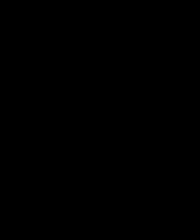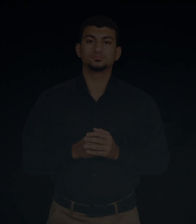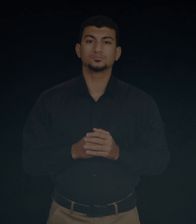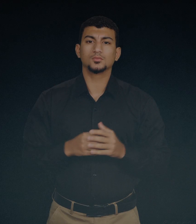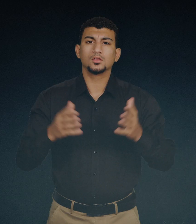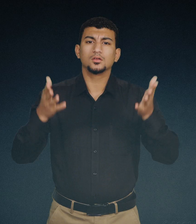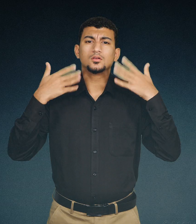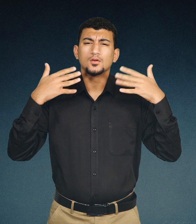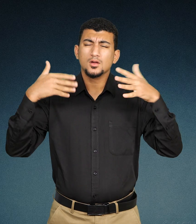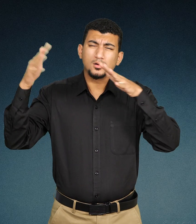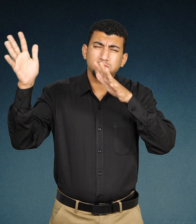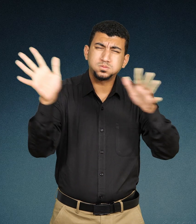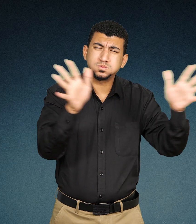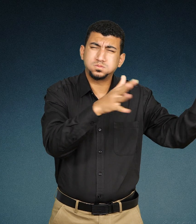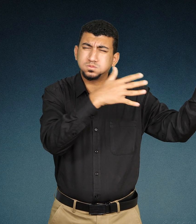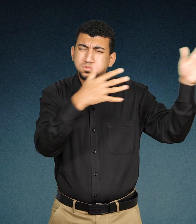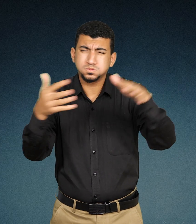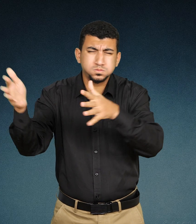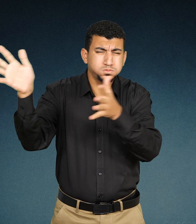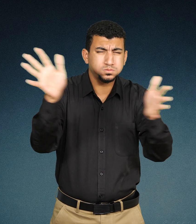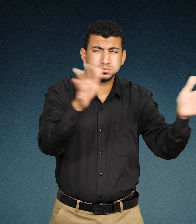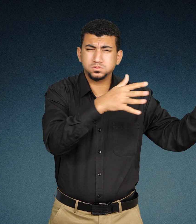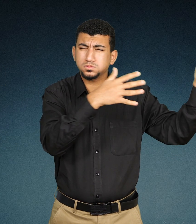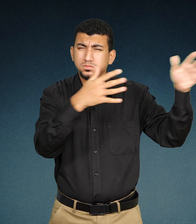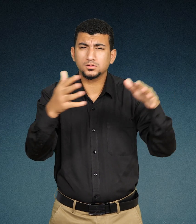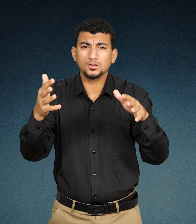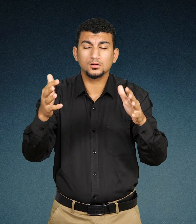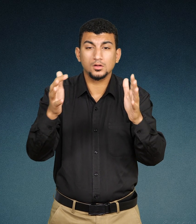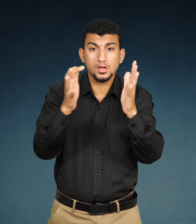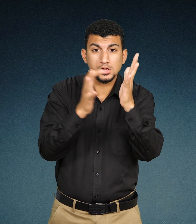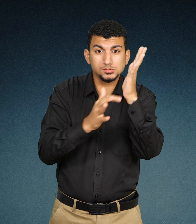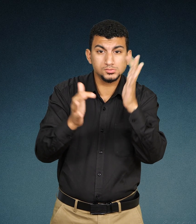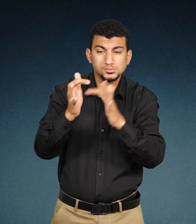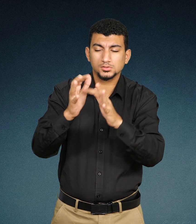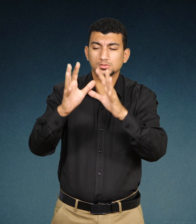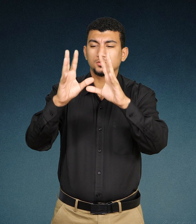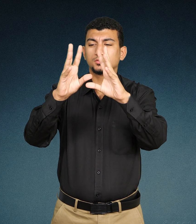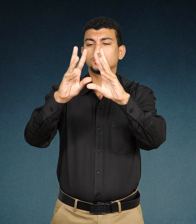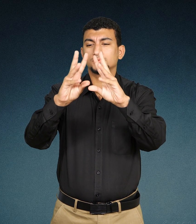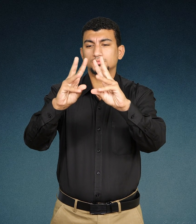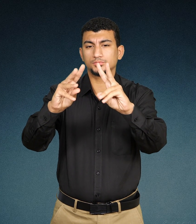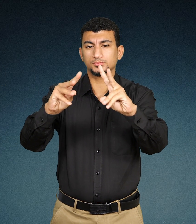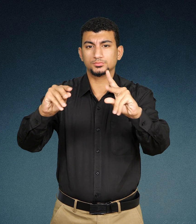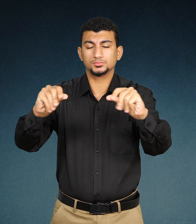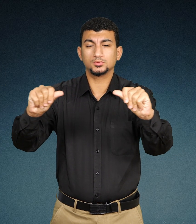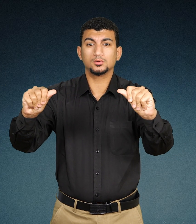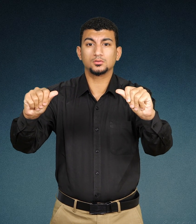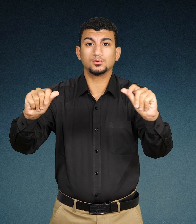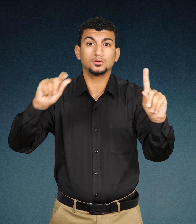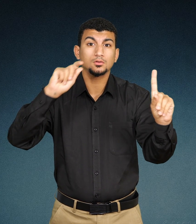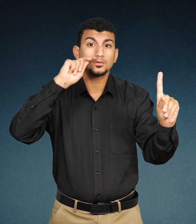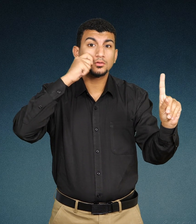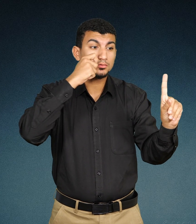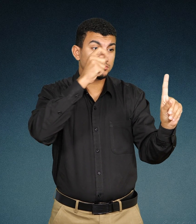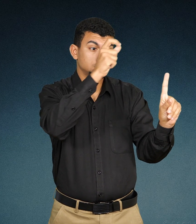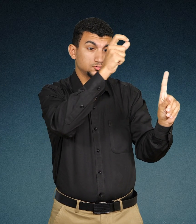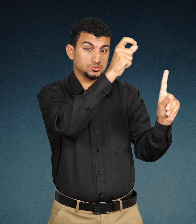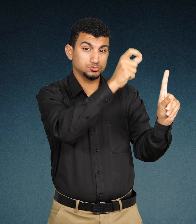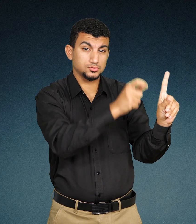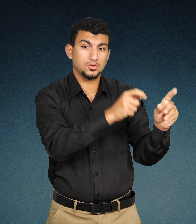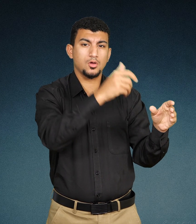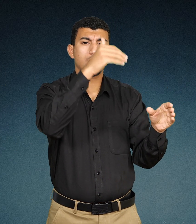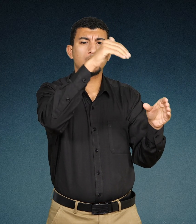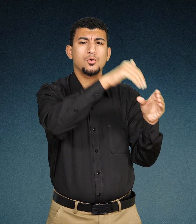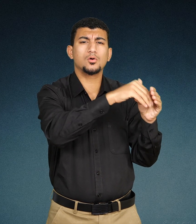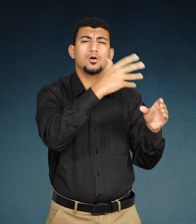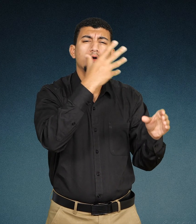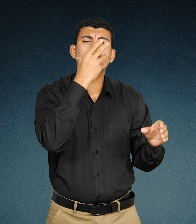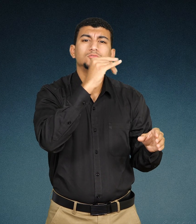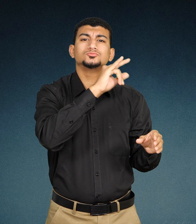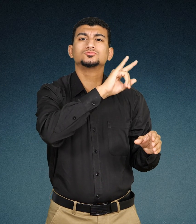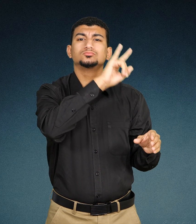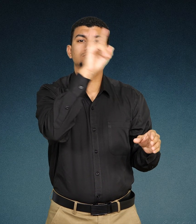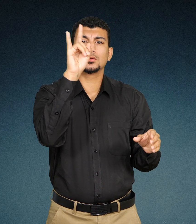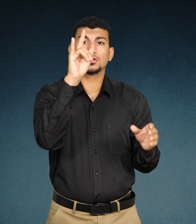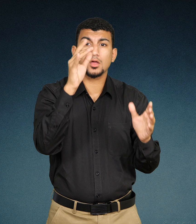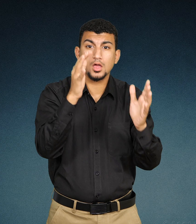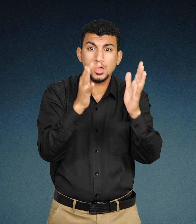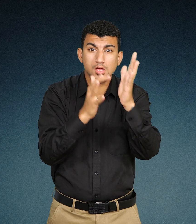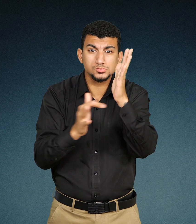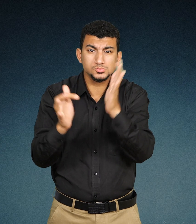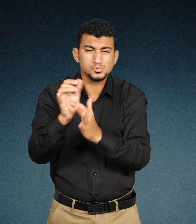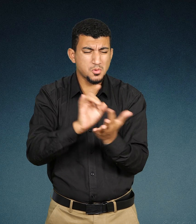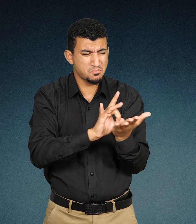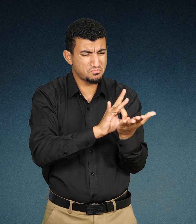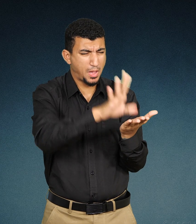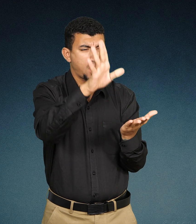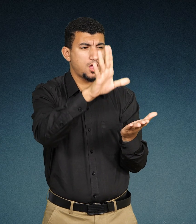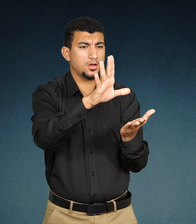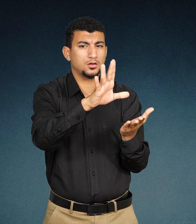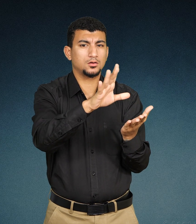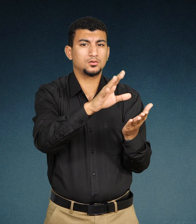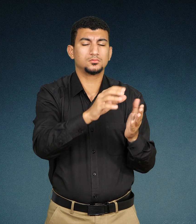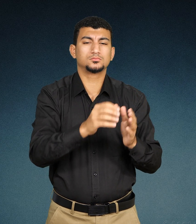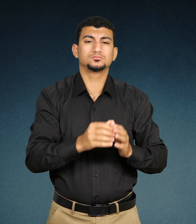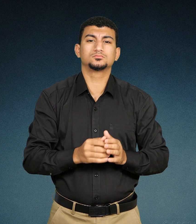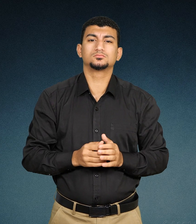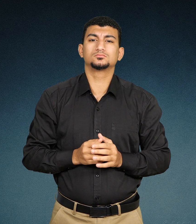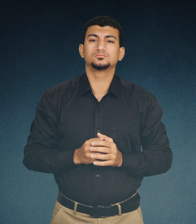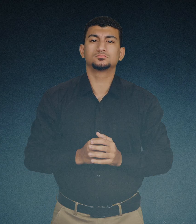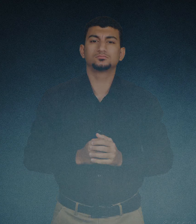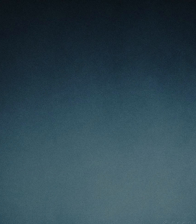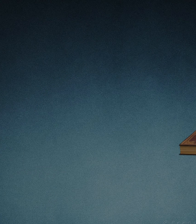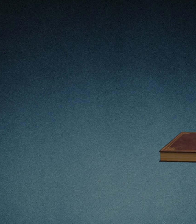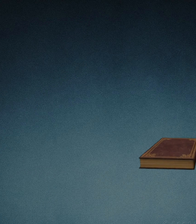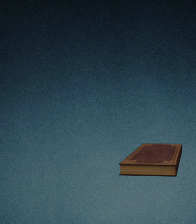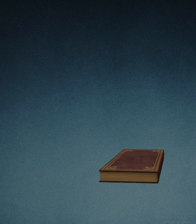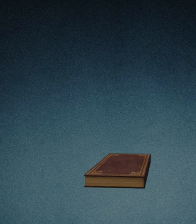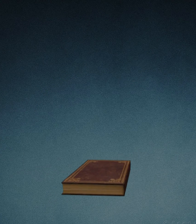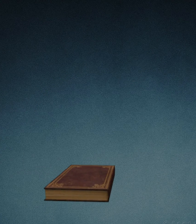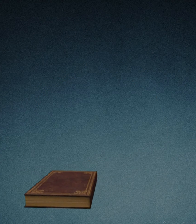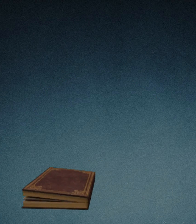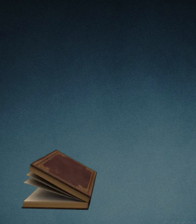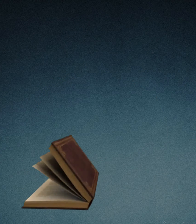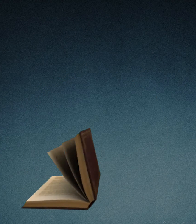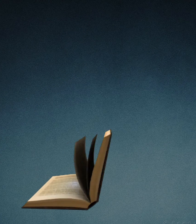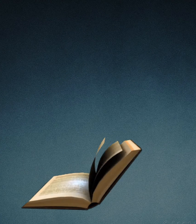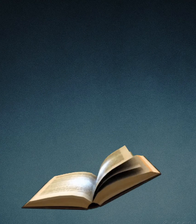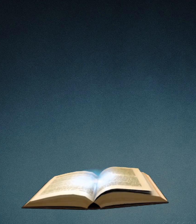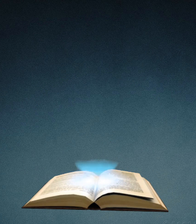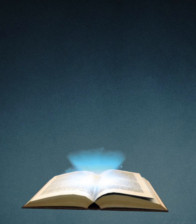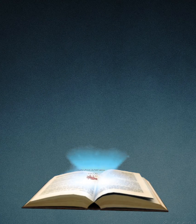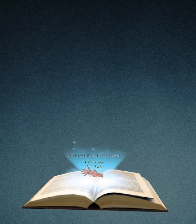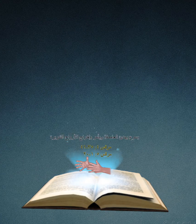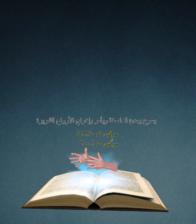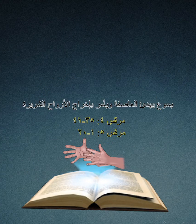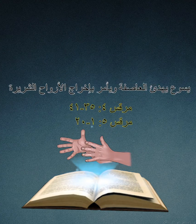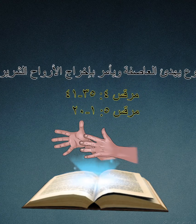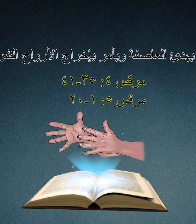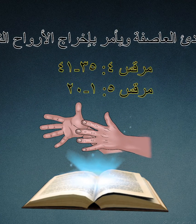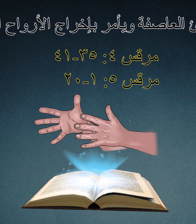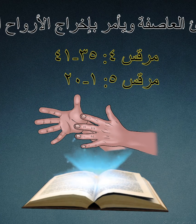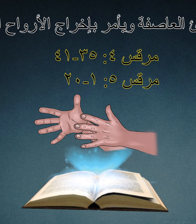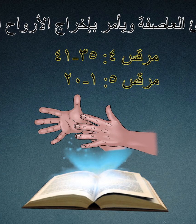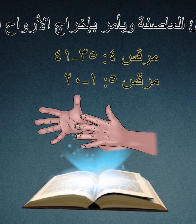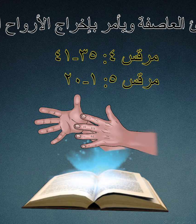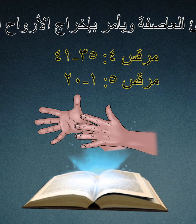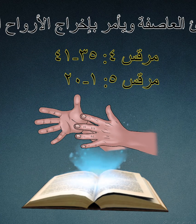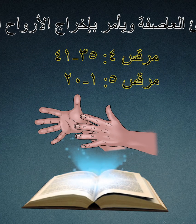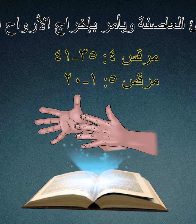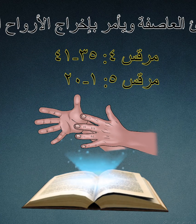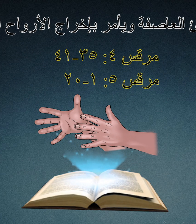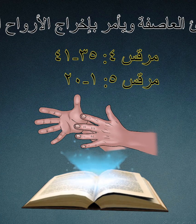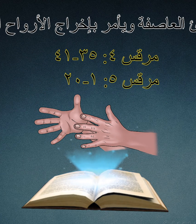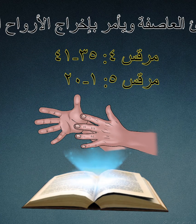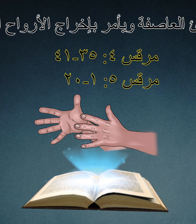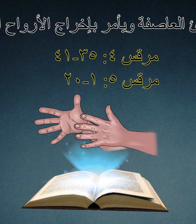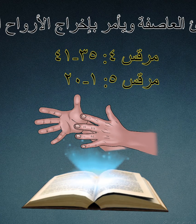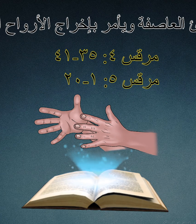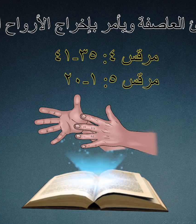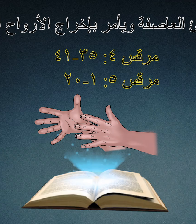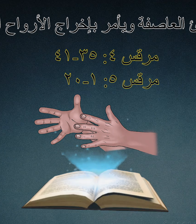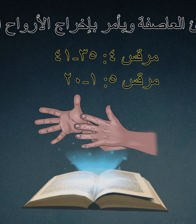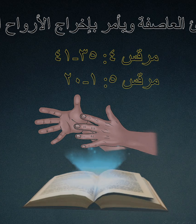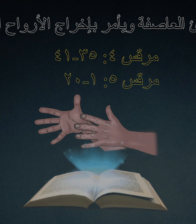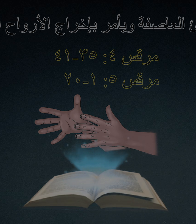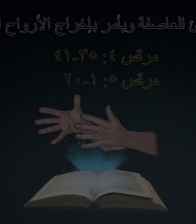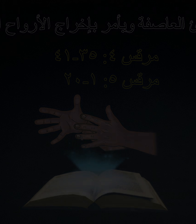A storm and evil spirits obey Jesus